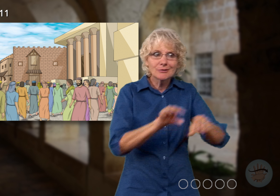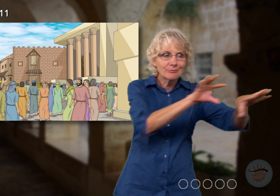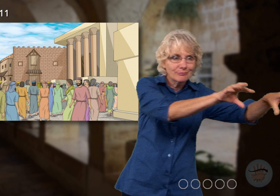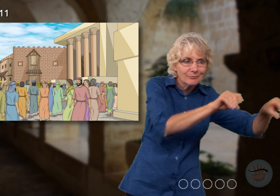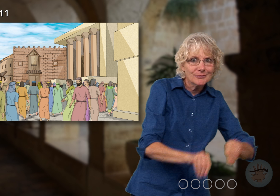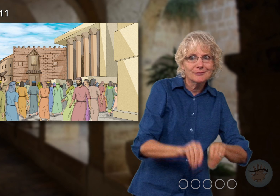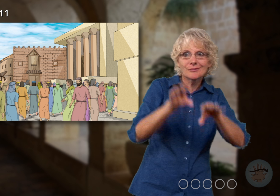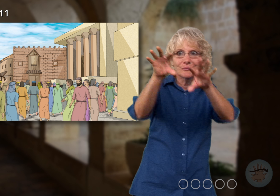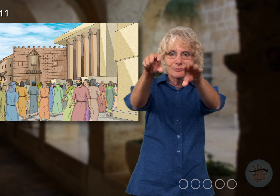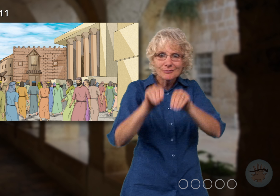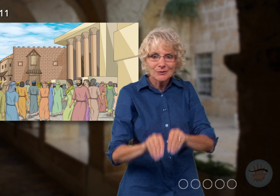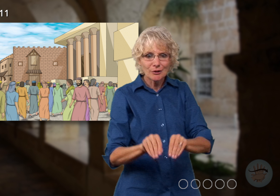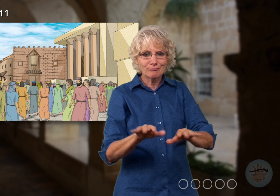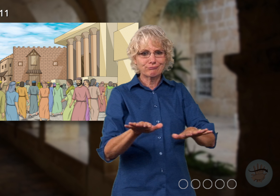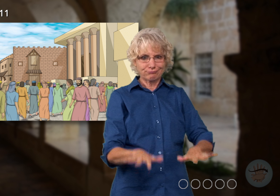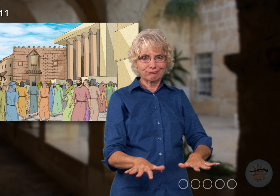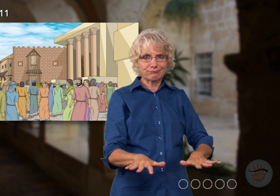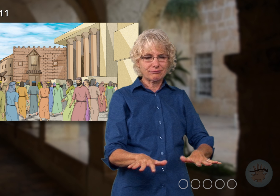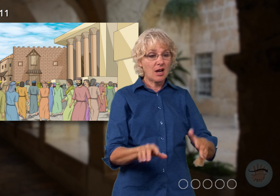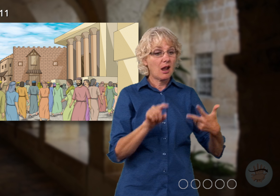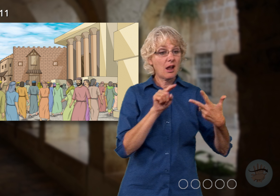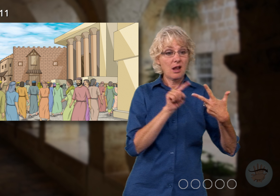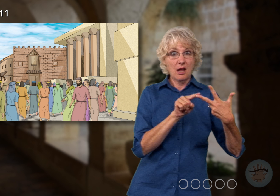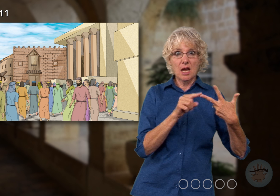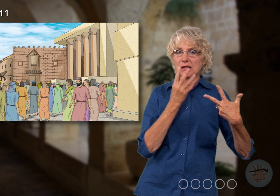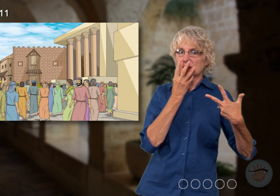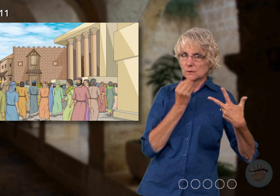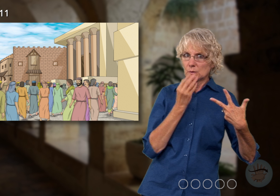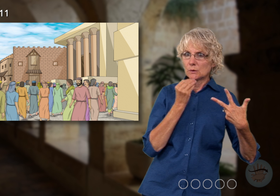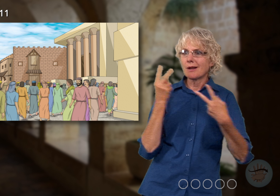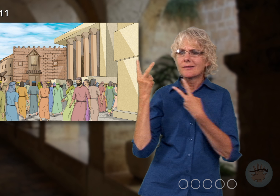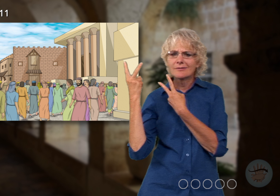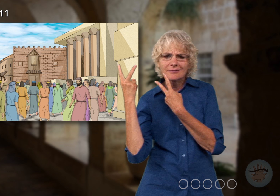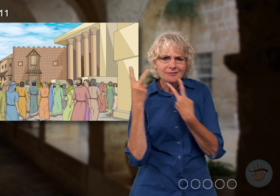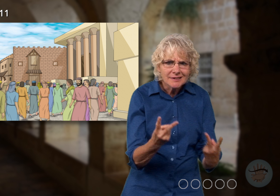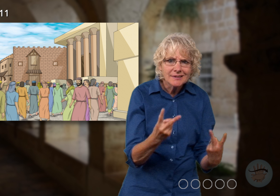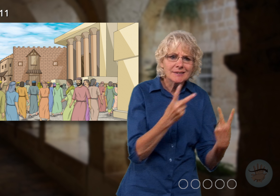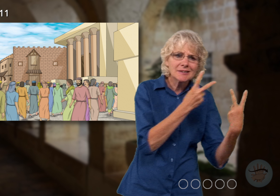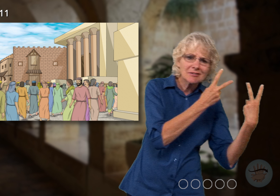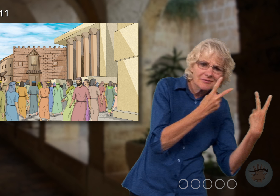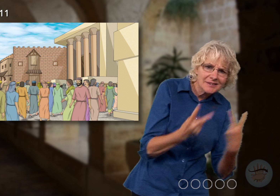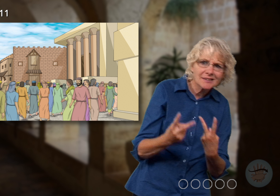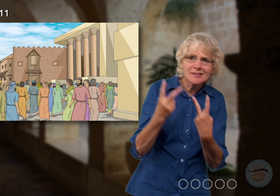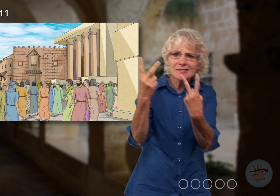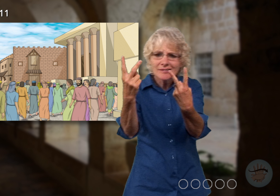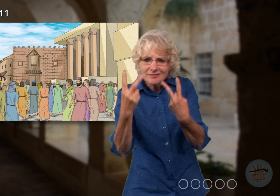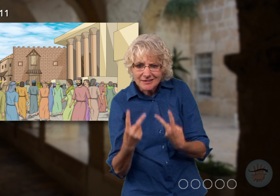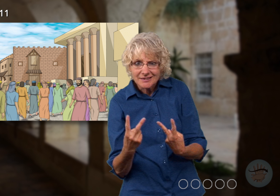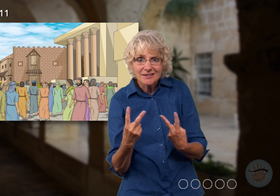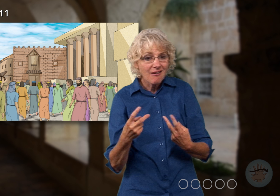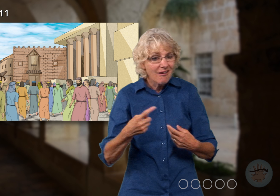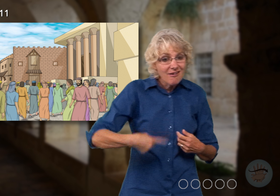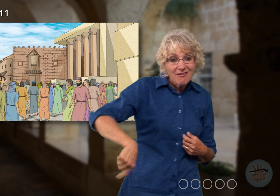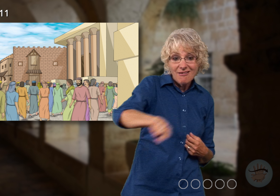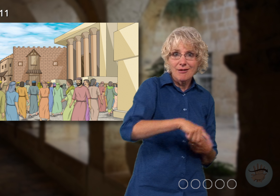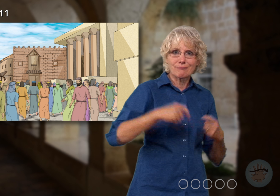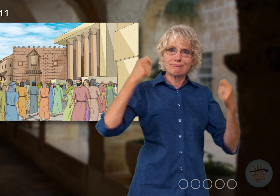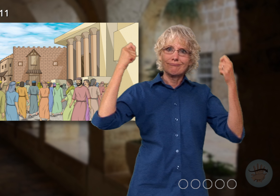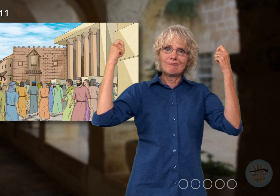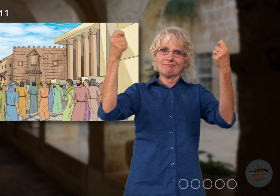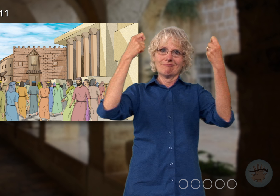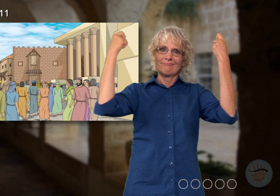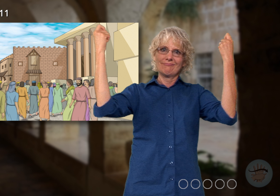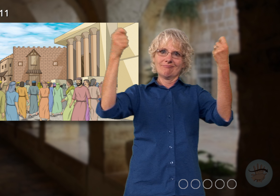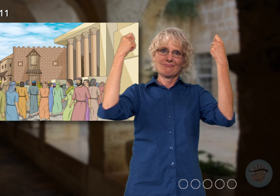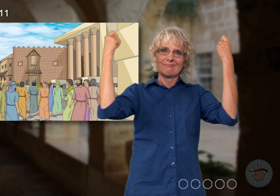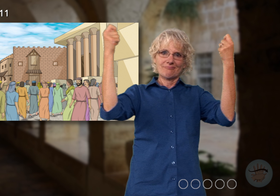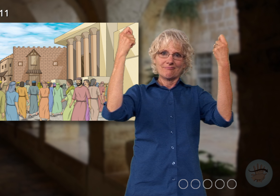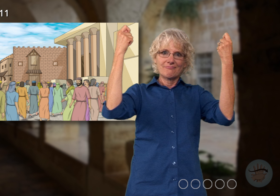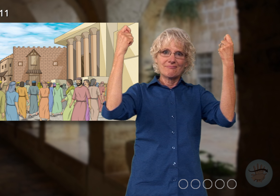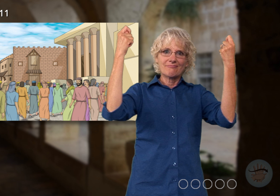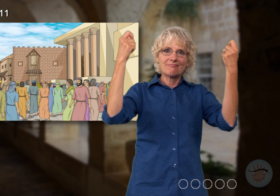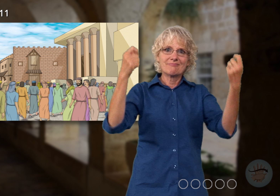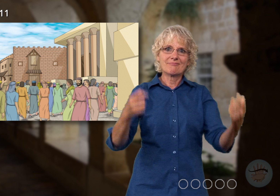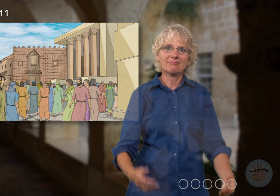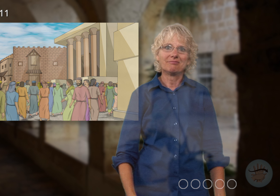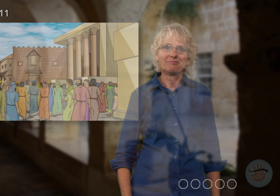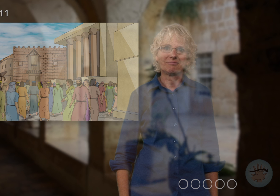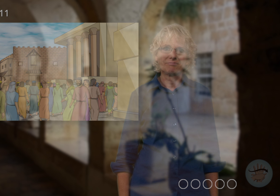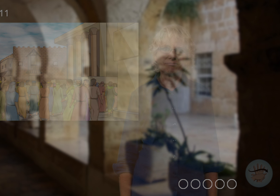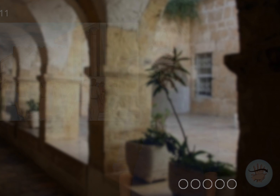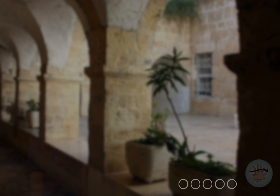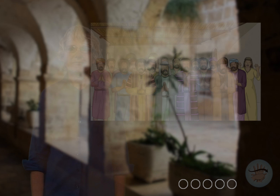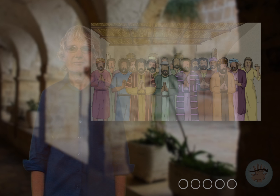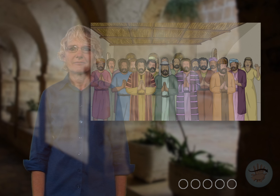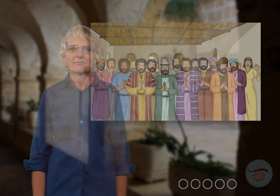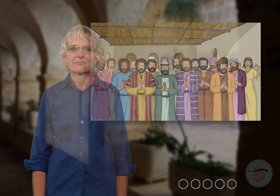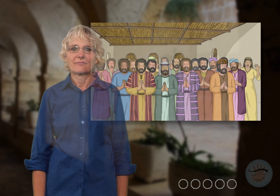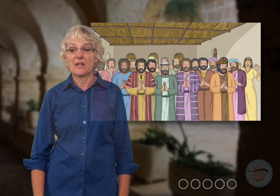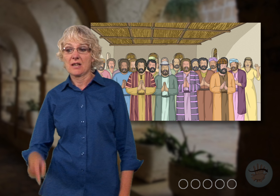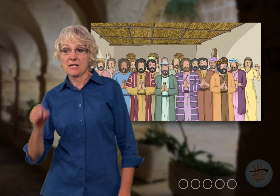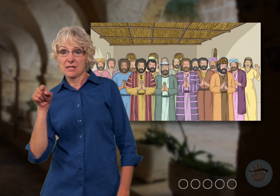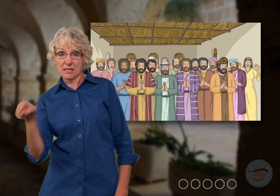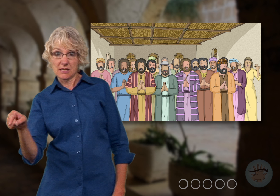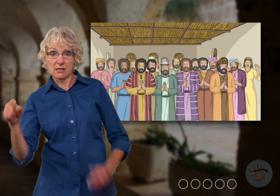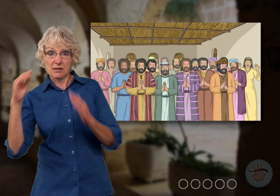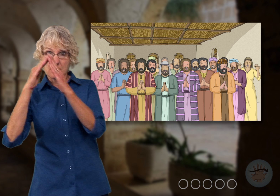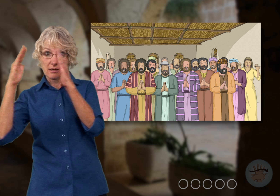Cretans and Arabs—we hear them declaring the wonders of God in our own tongues!”